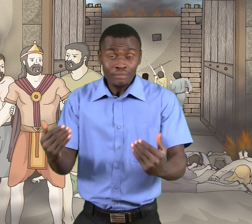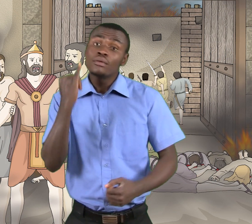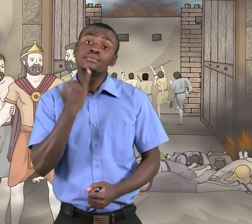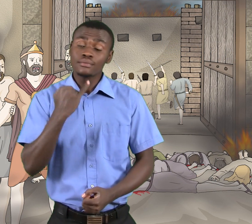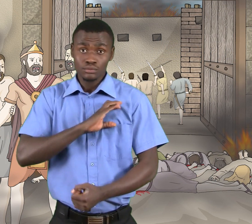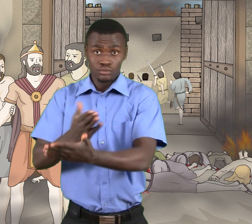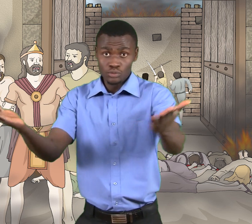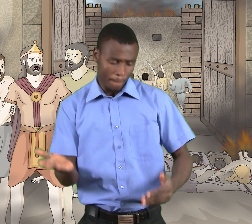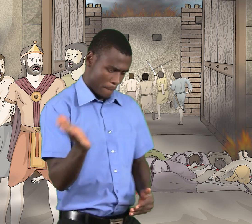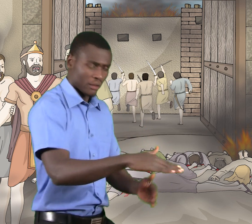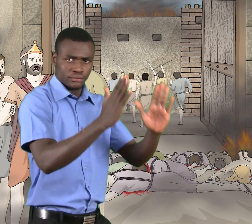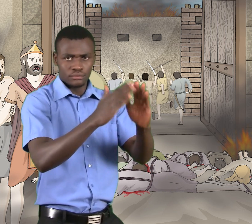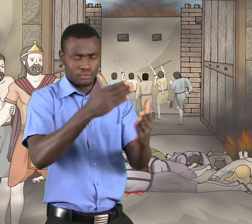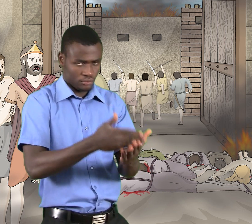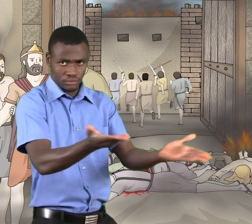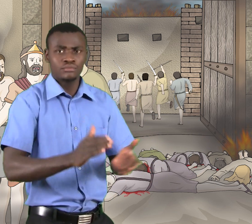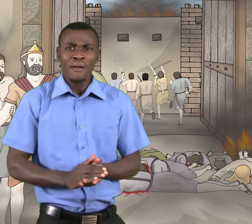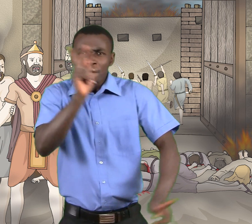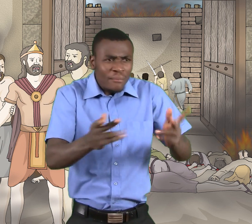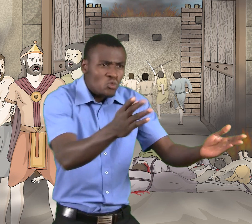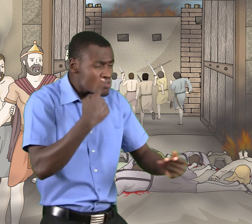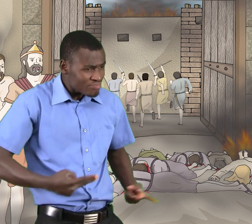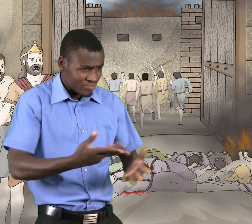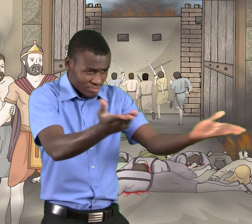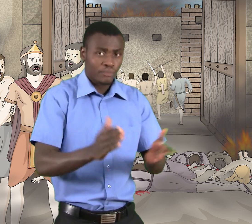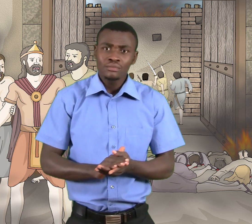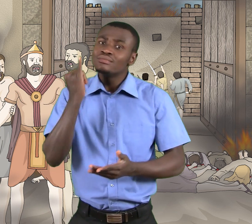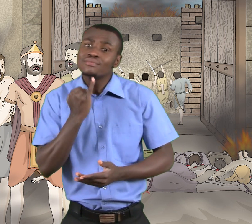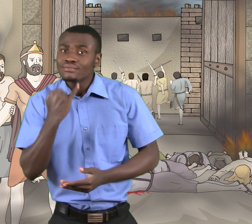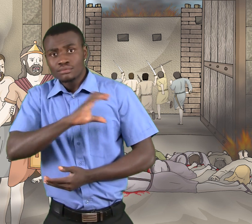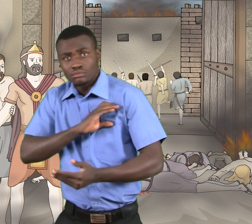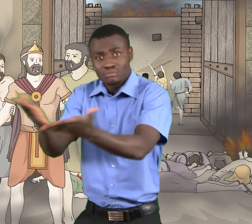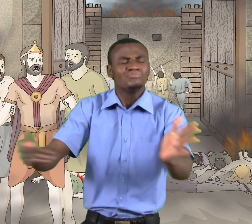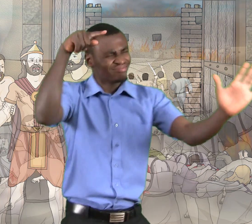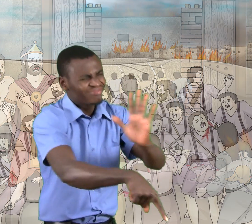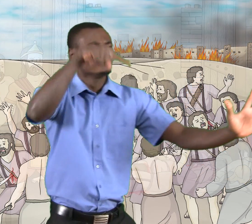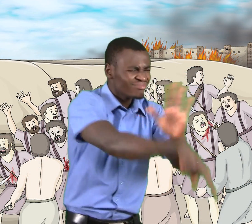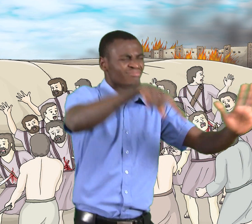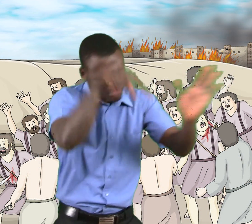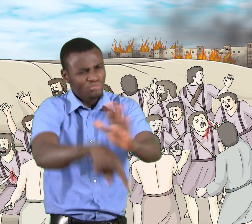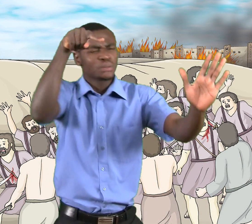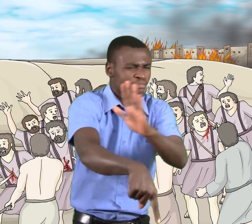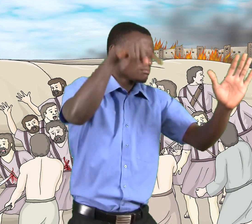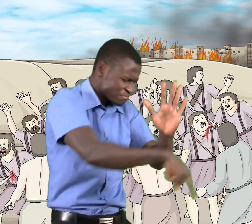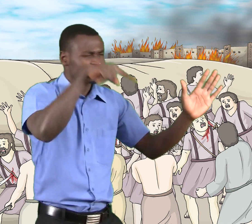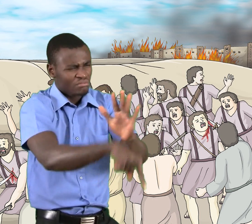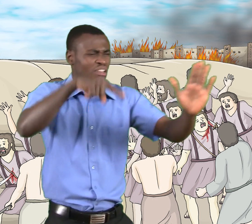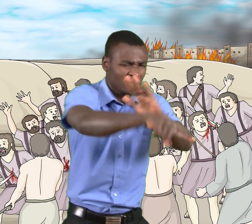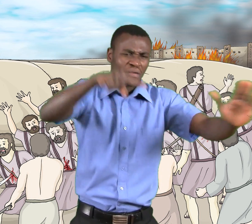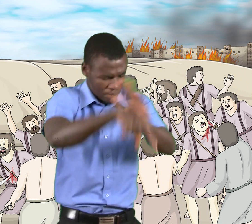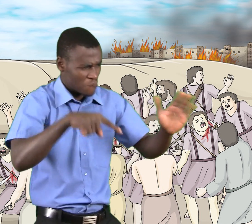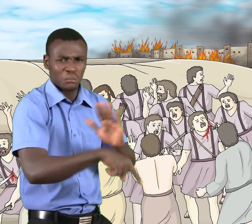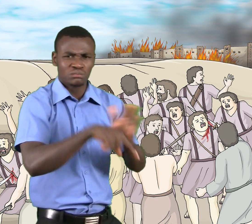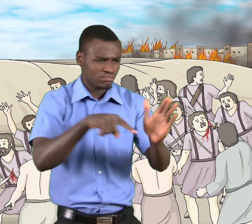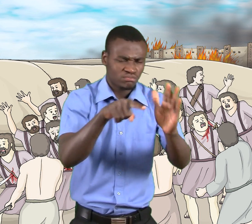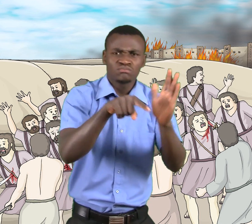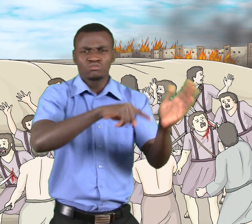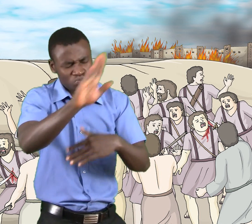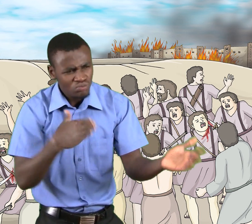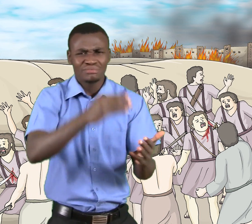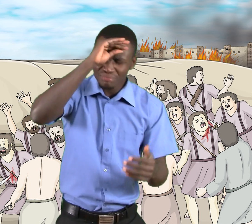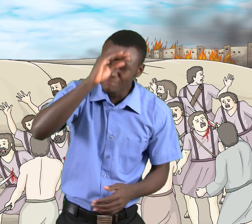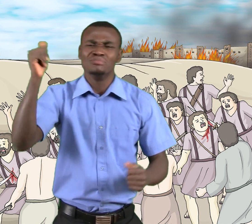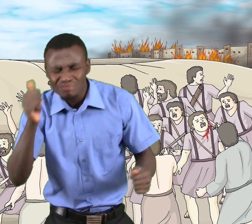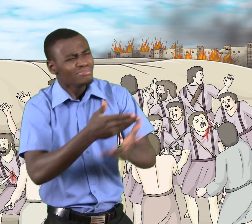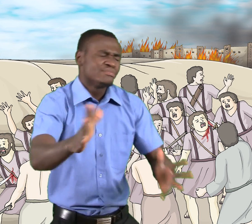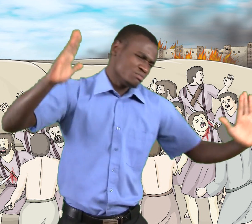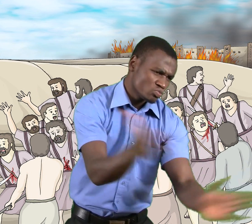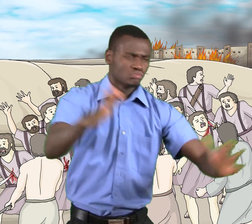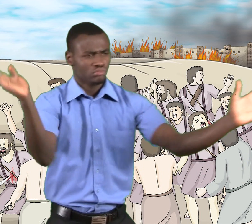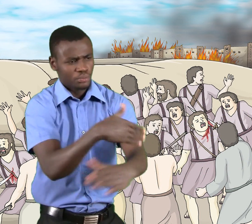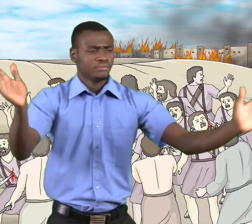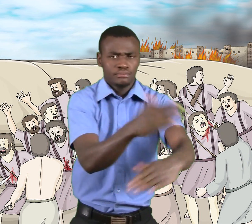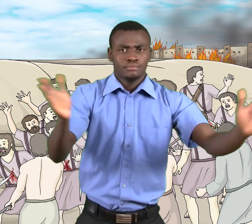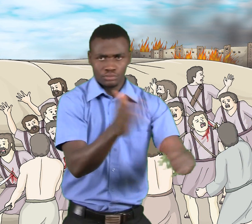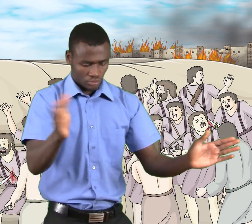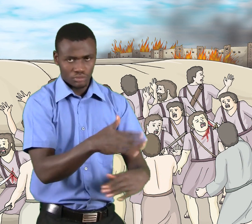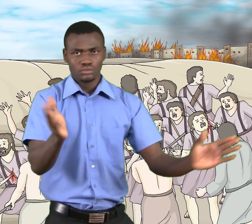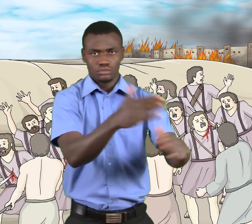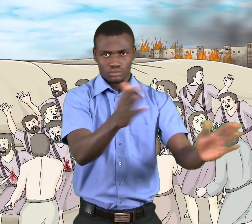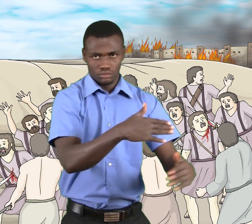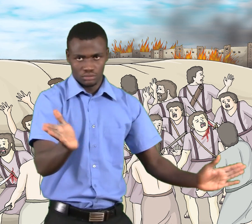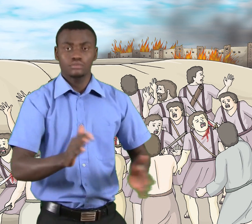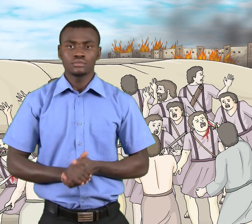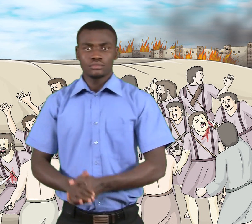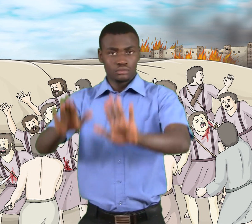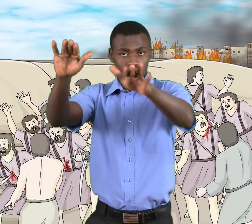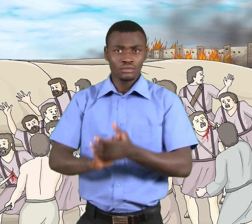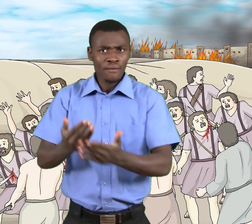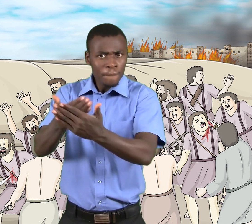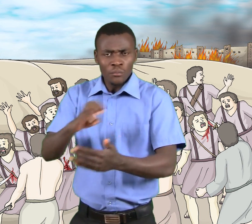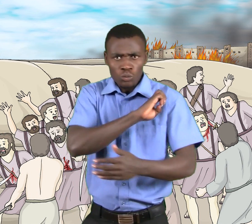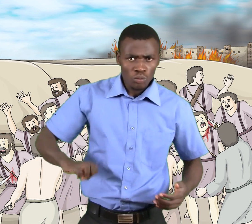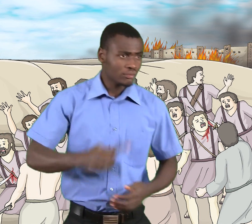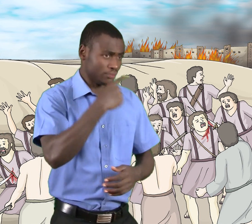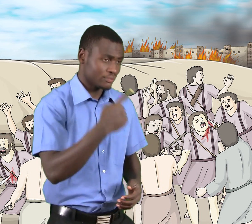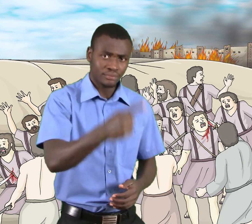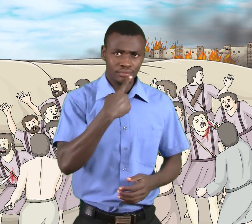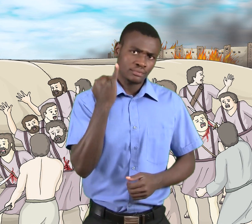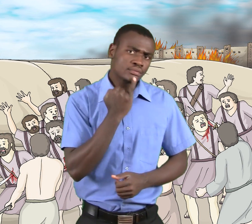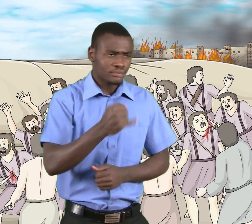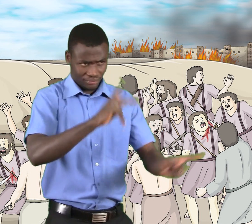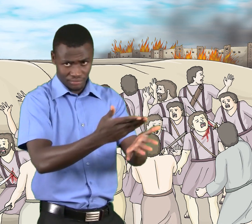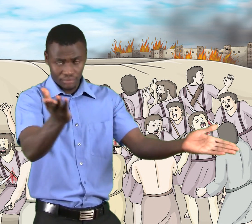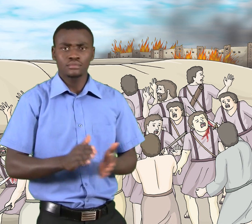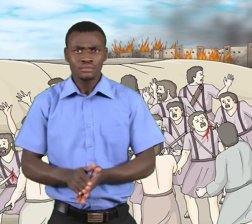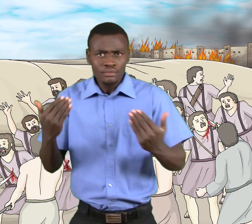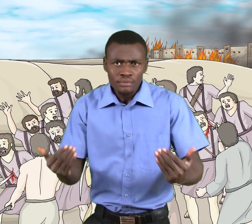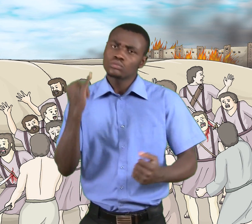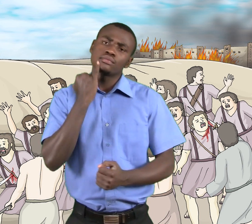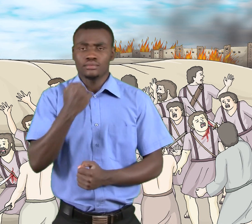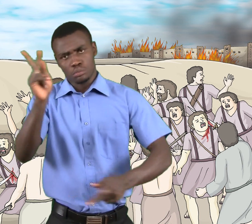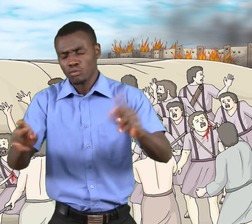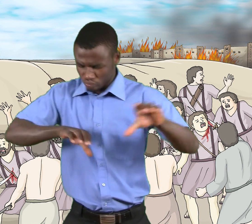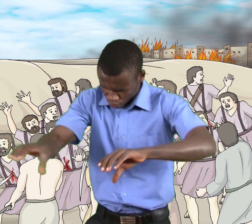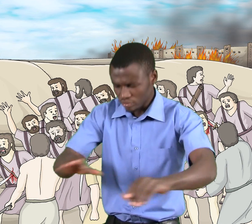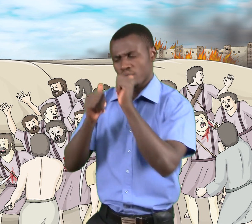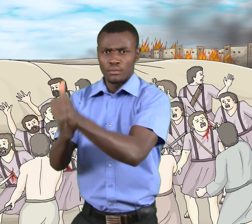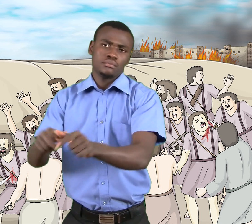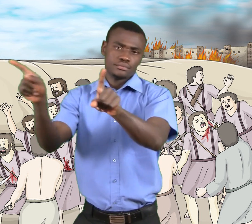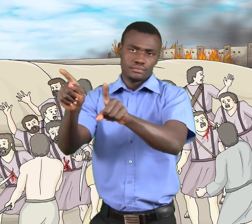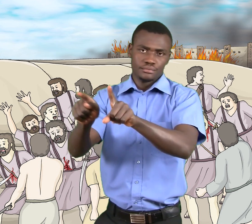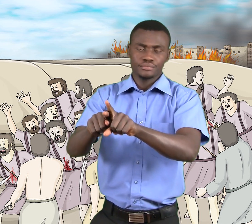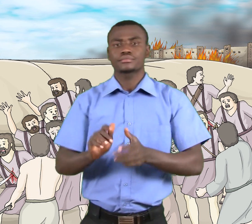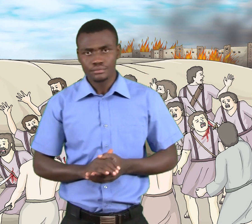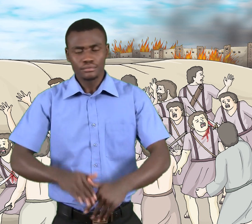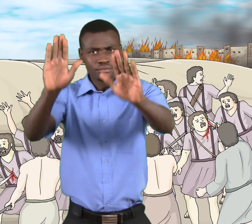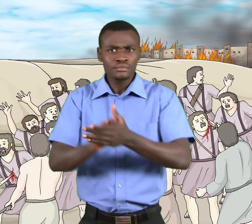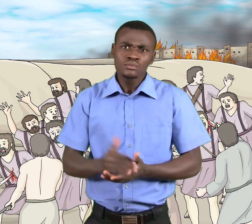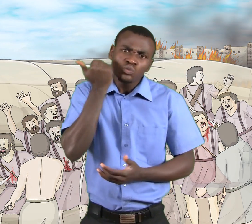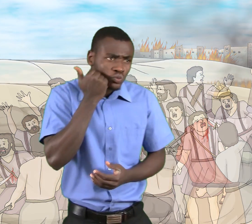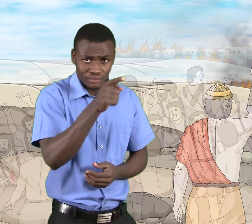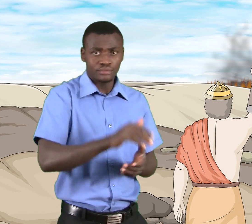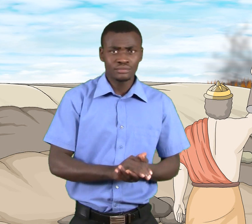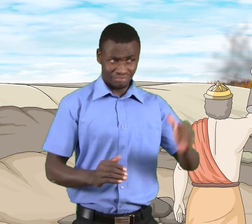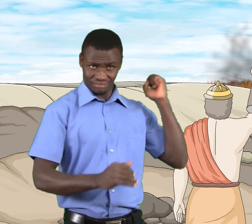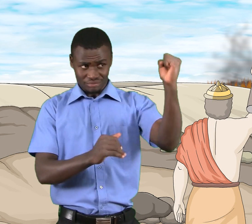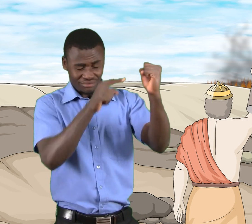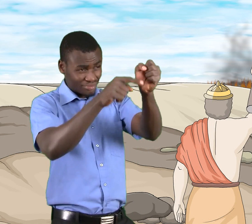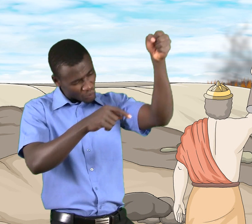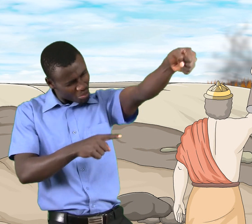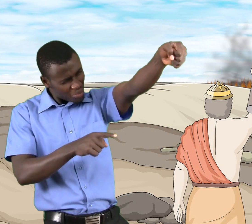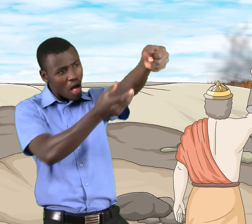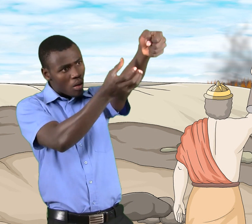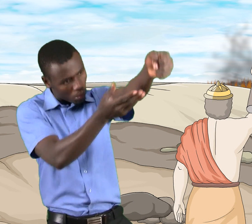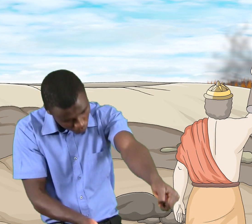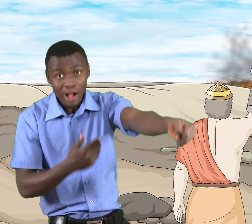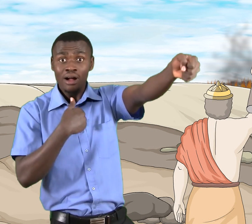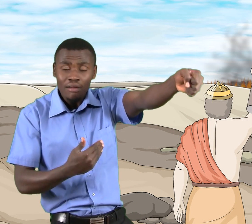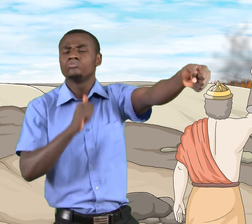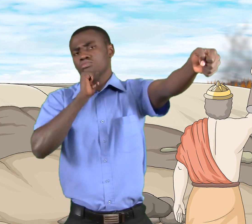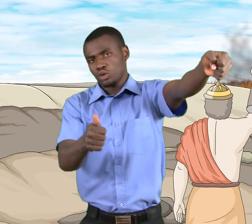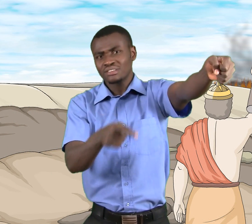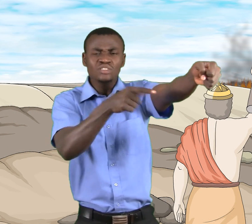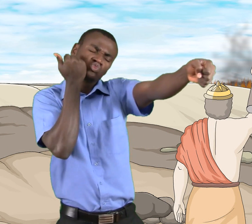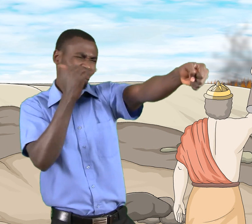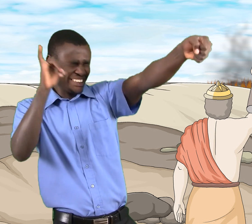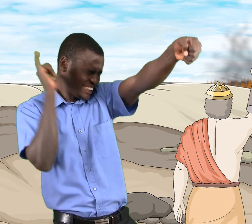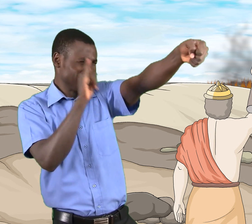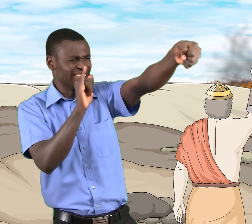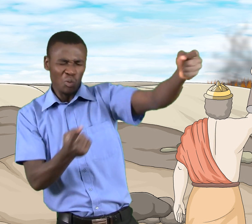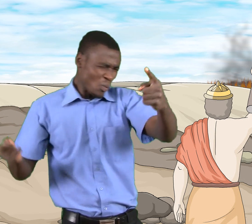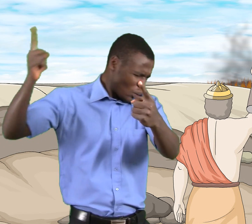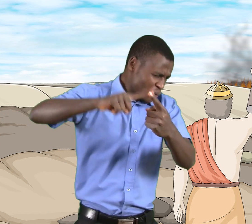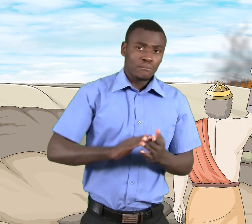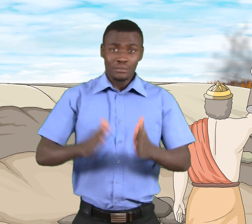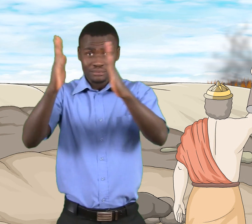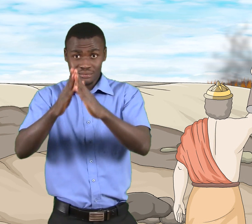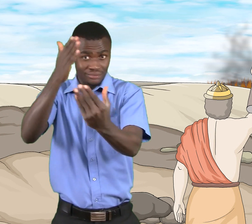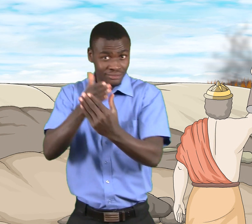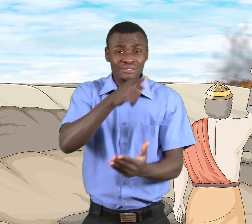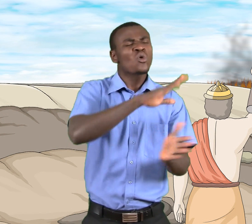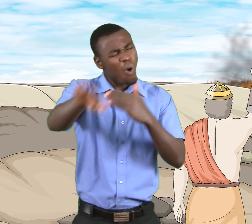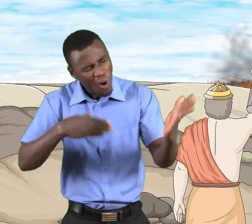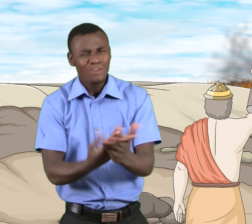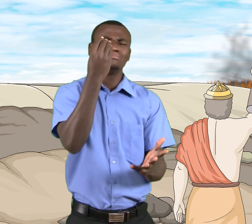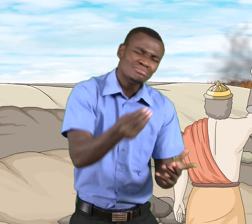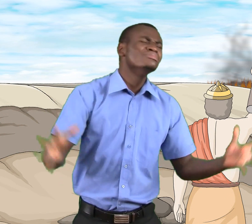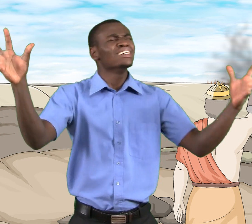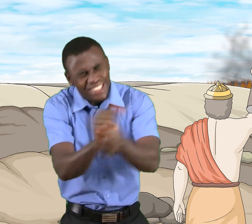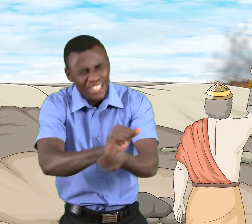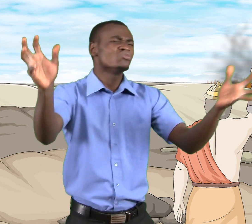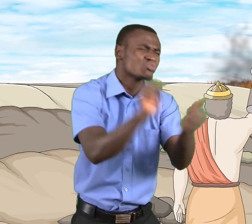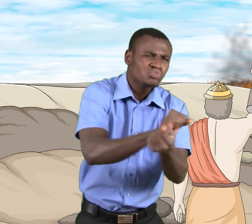When Israel had finished killing all the men of Ai who had pursued them into the field and wilderness, and when every last one of them had fallen by the sword, all the Israelites returned to Ai and put it to the sword as well.